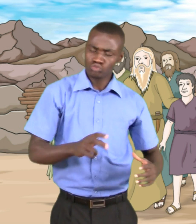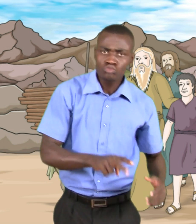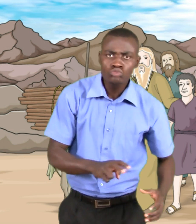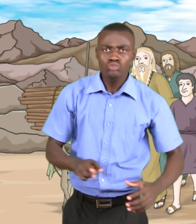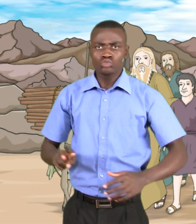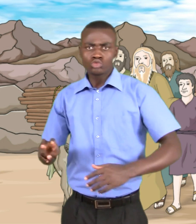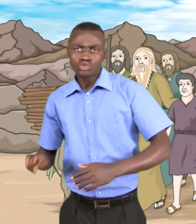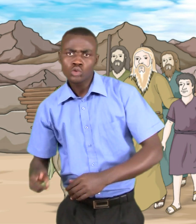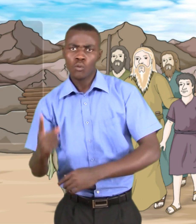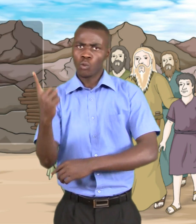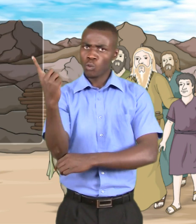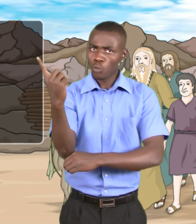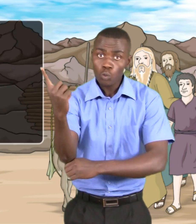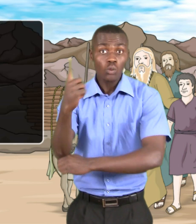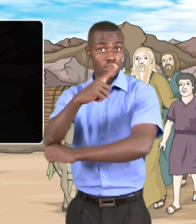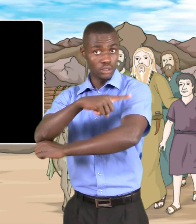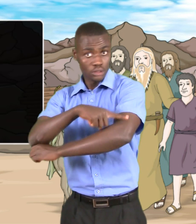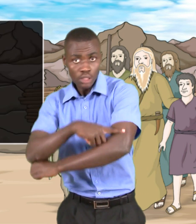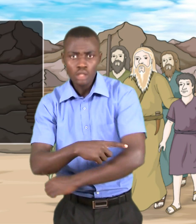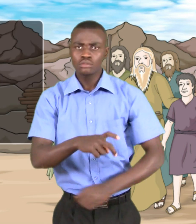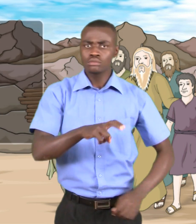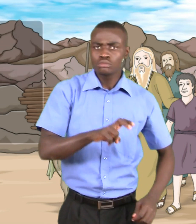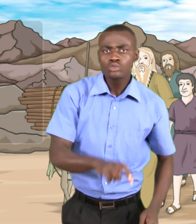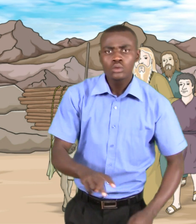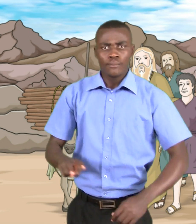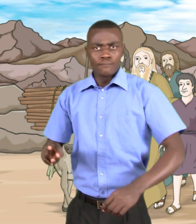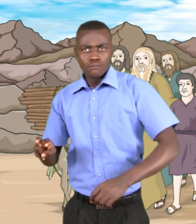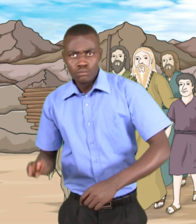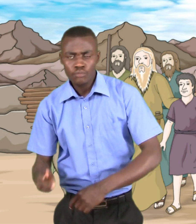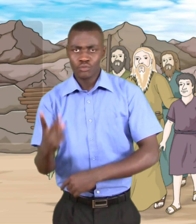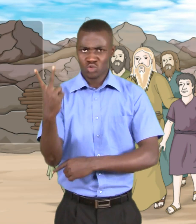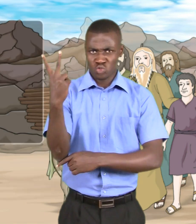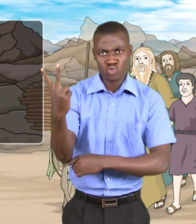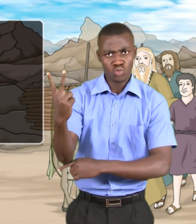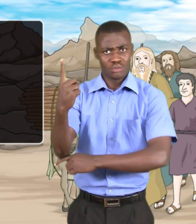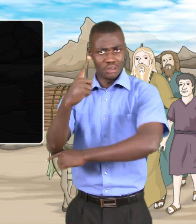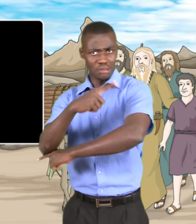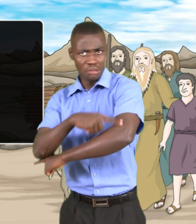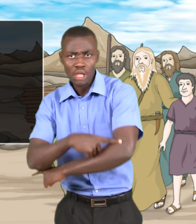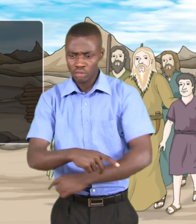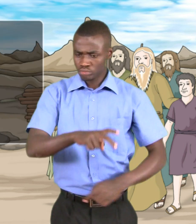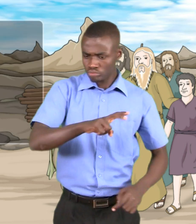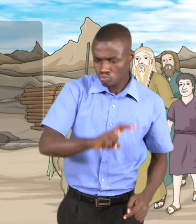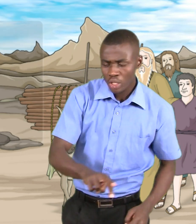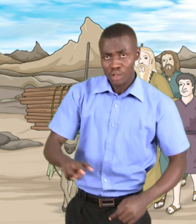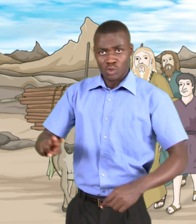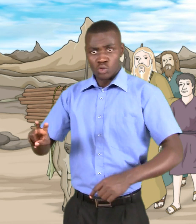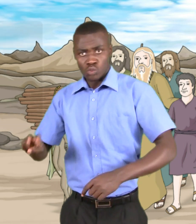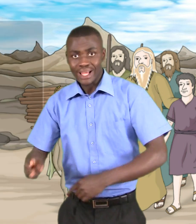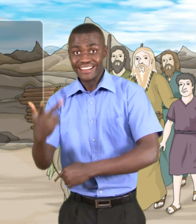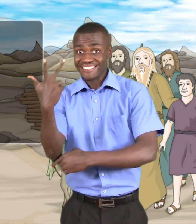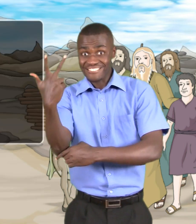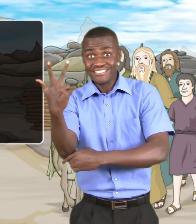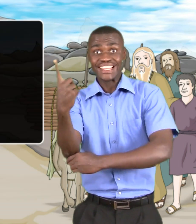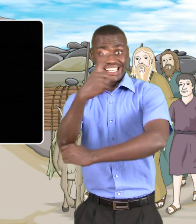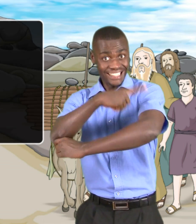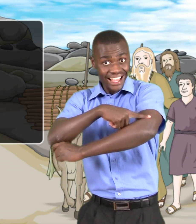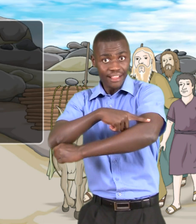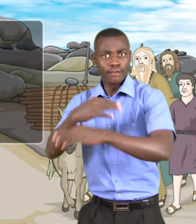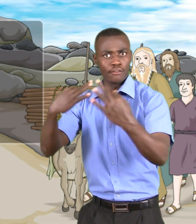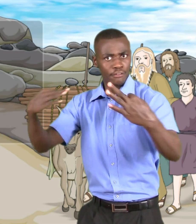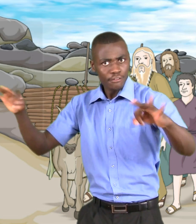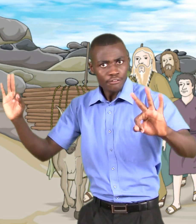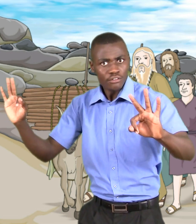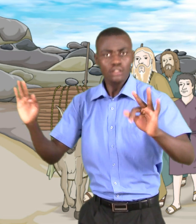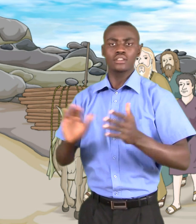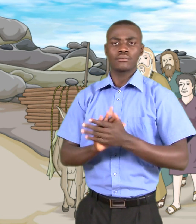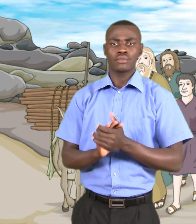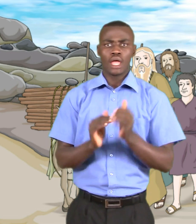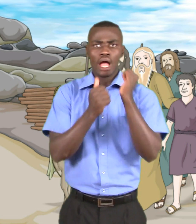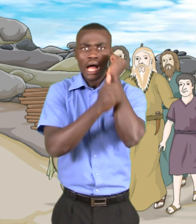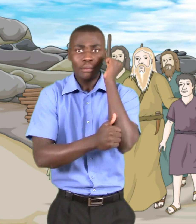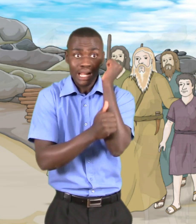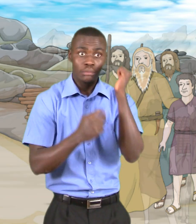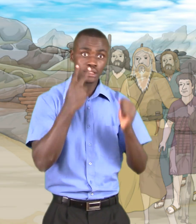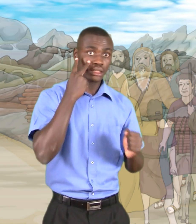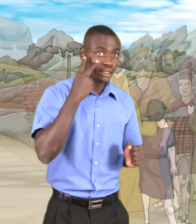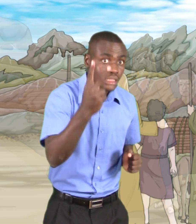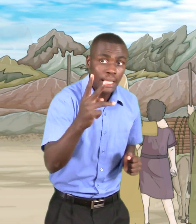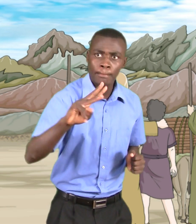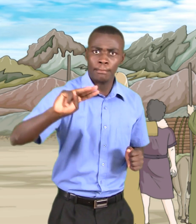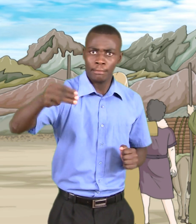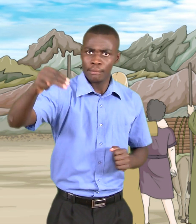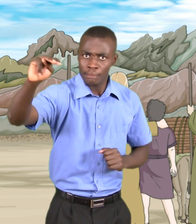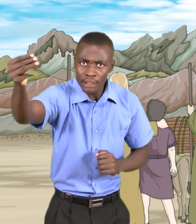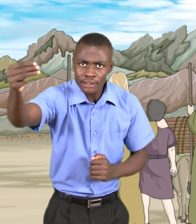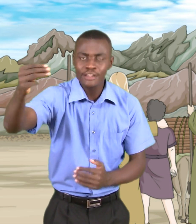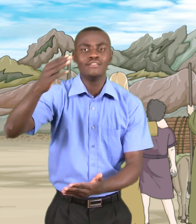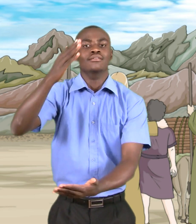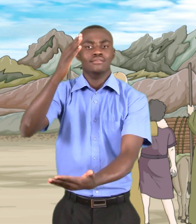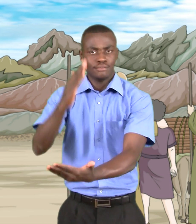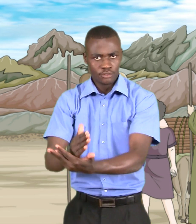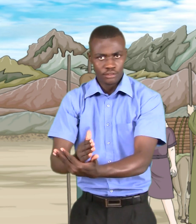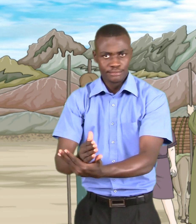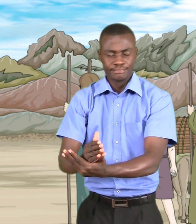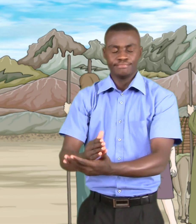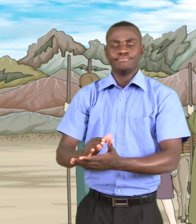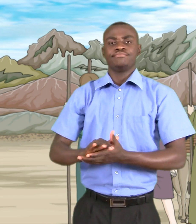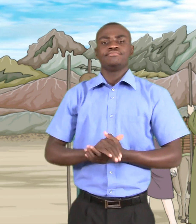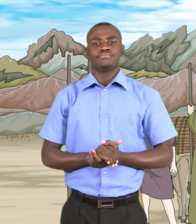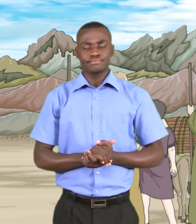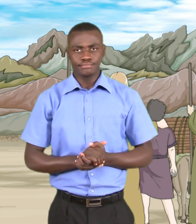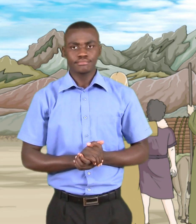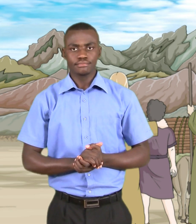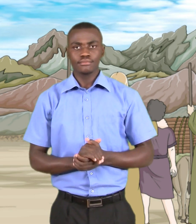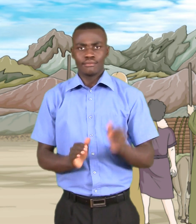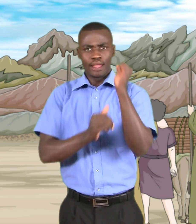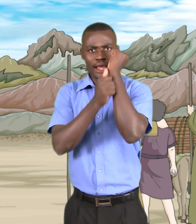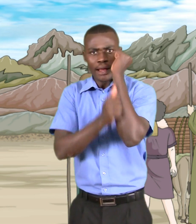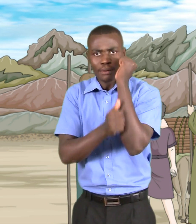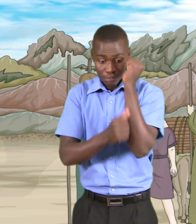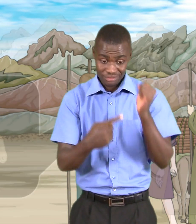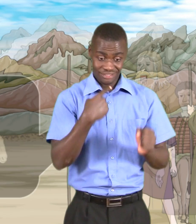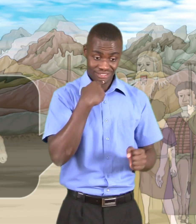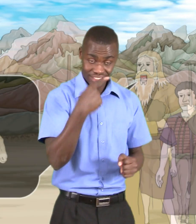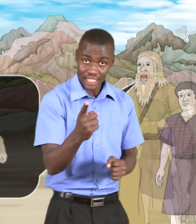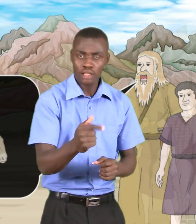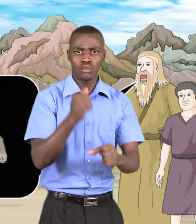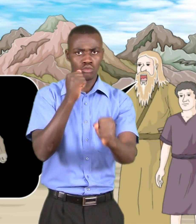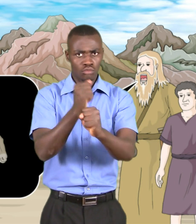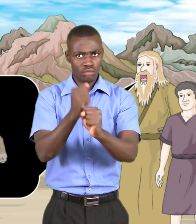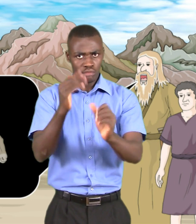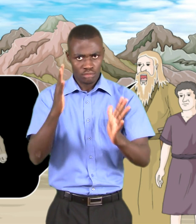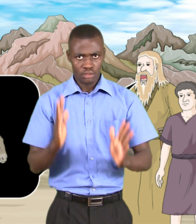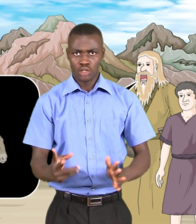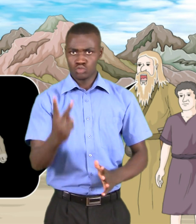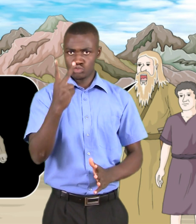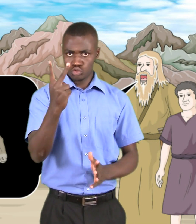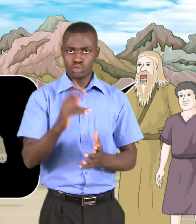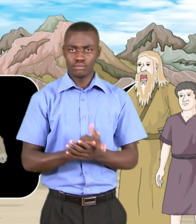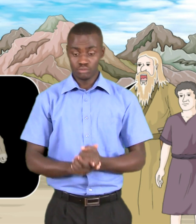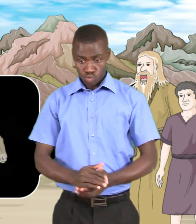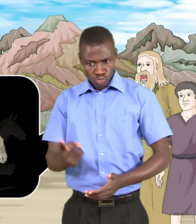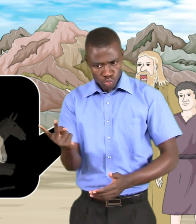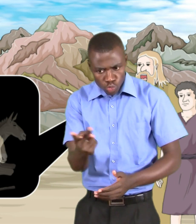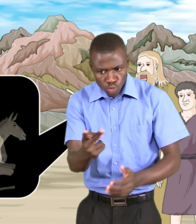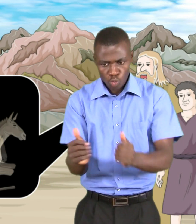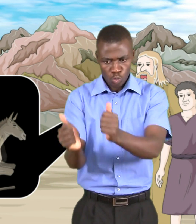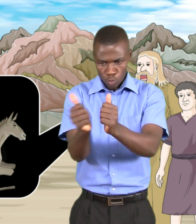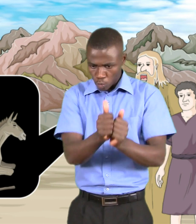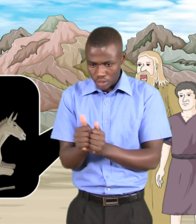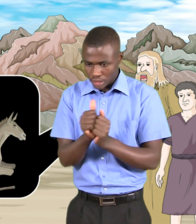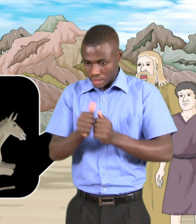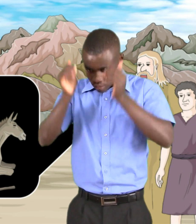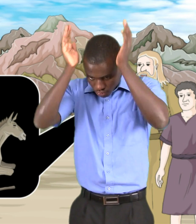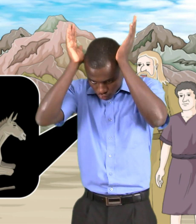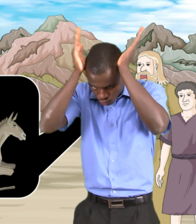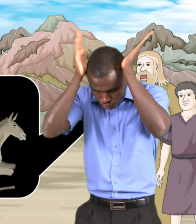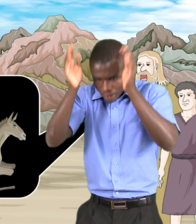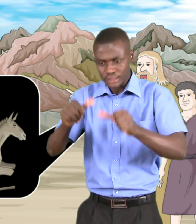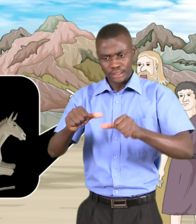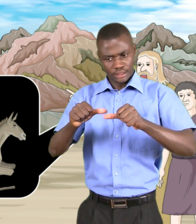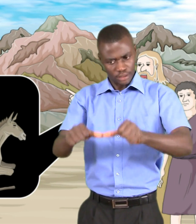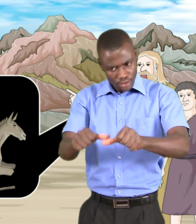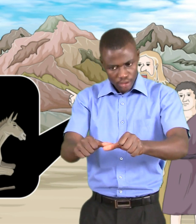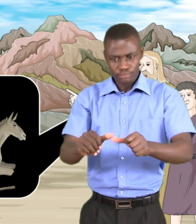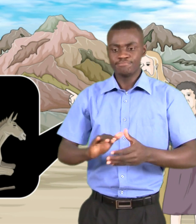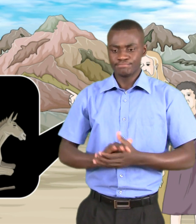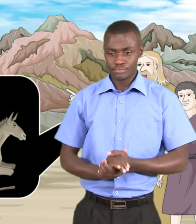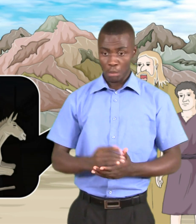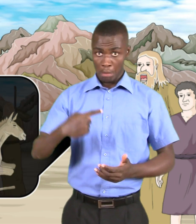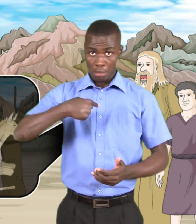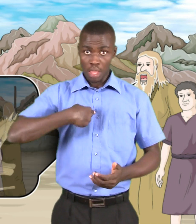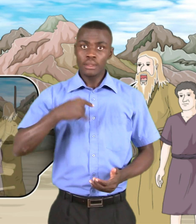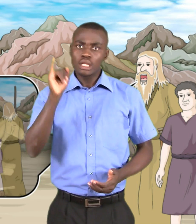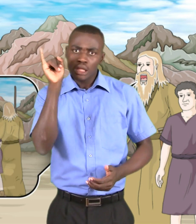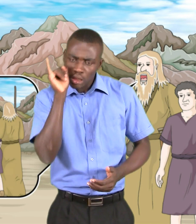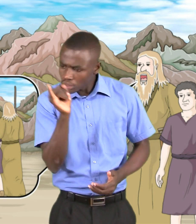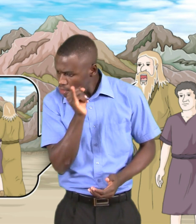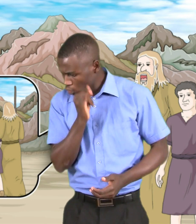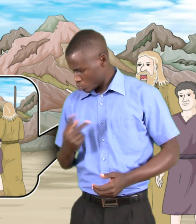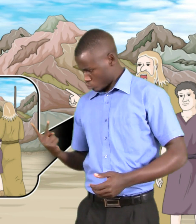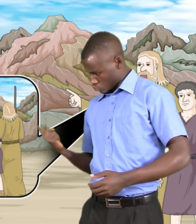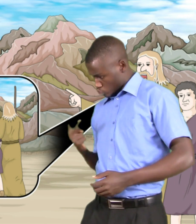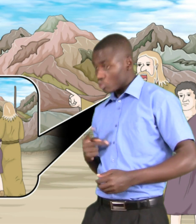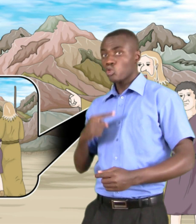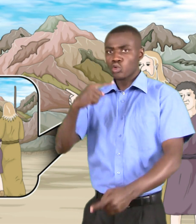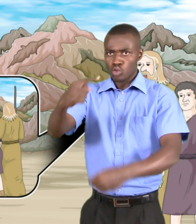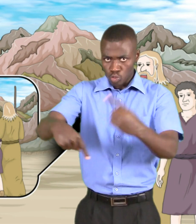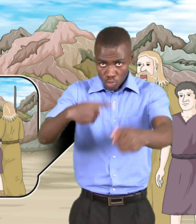On the third day Abraham looked up and saw the place in the distance. “Stay here with the donkey,” Abraham told his servants.